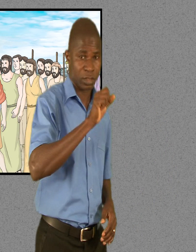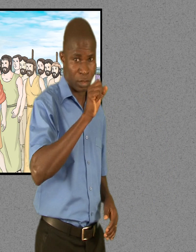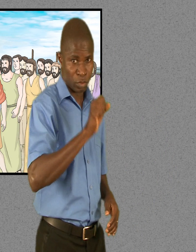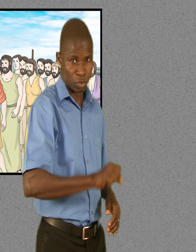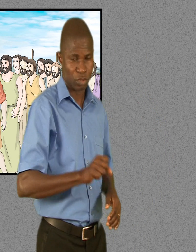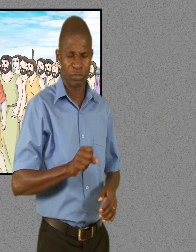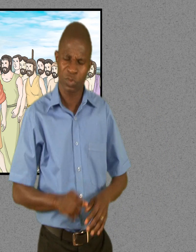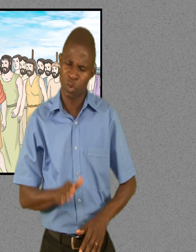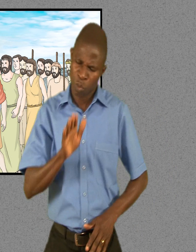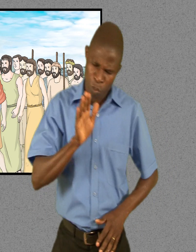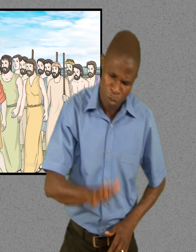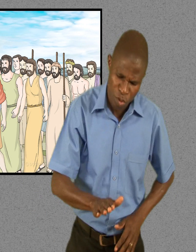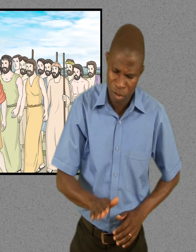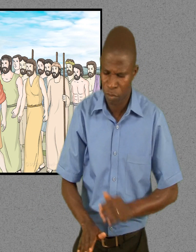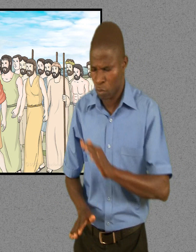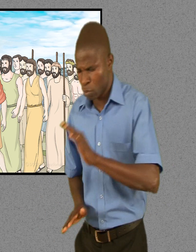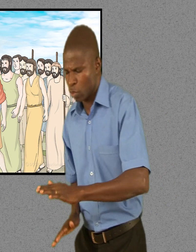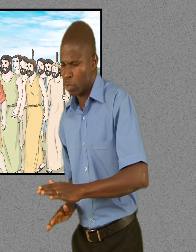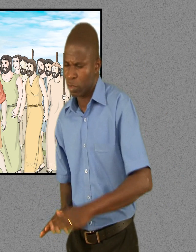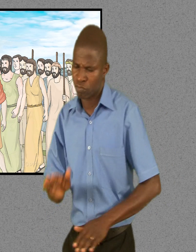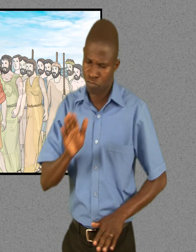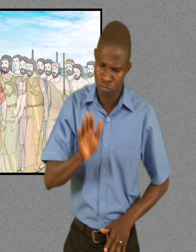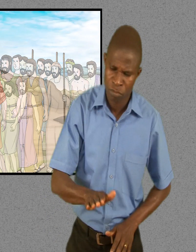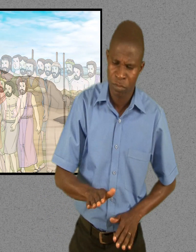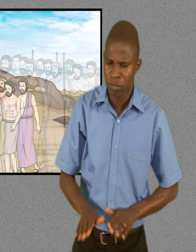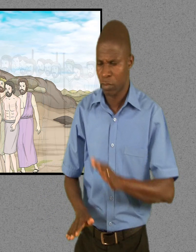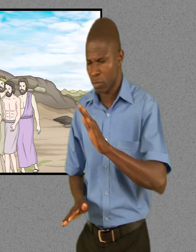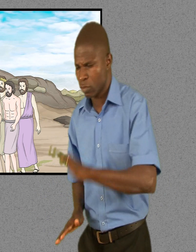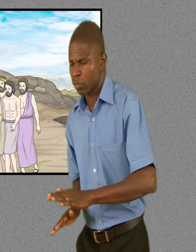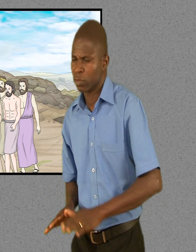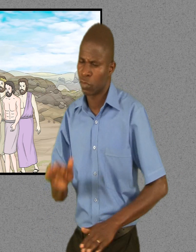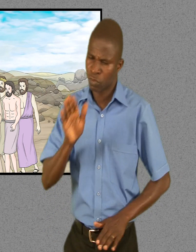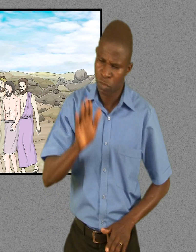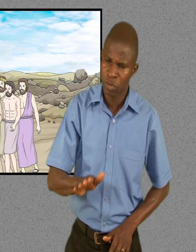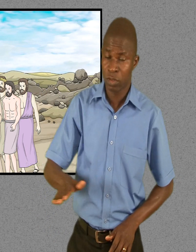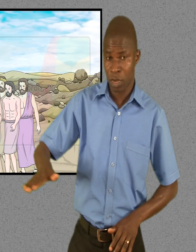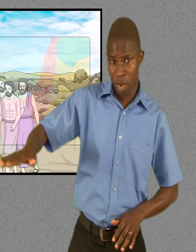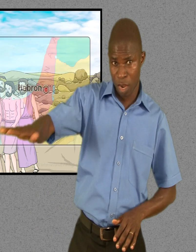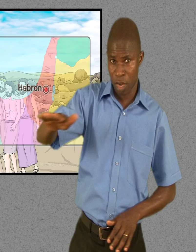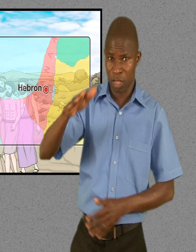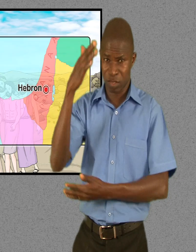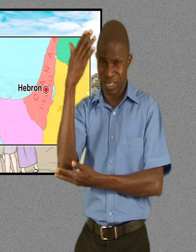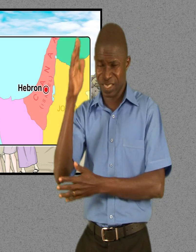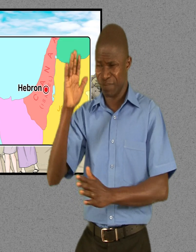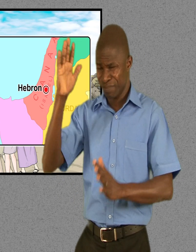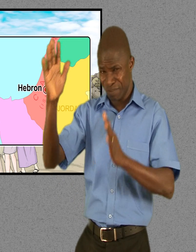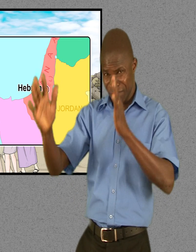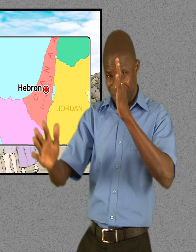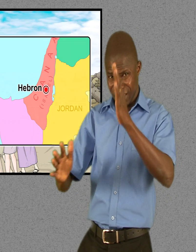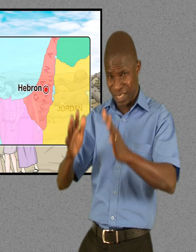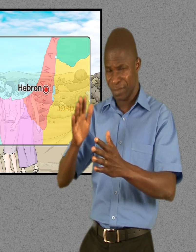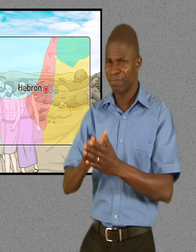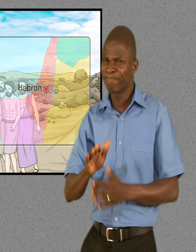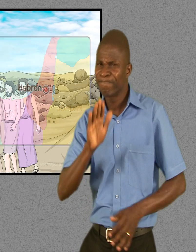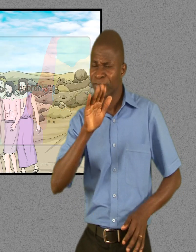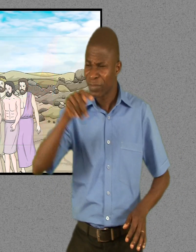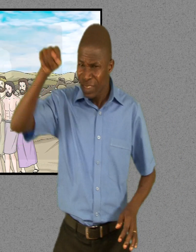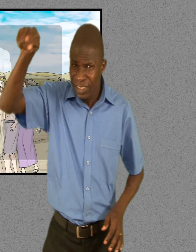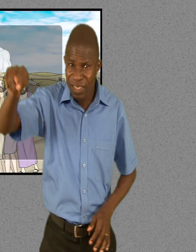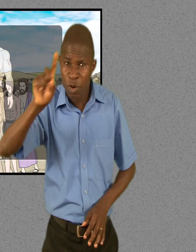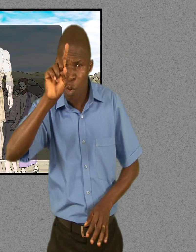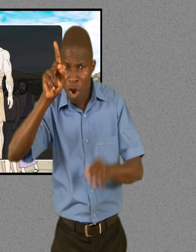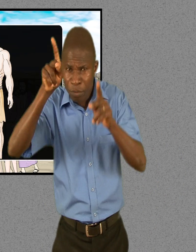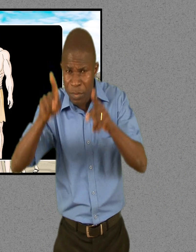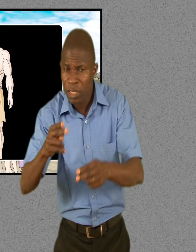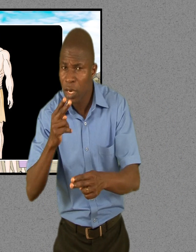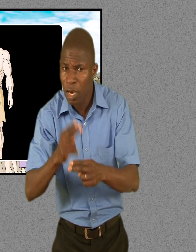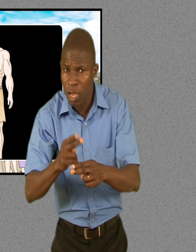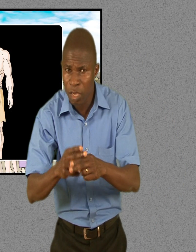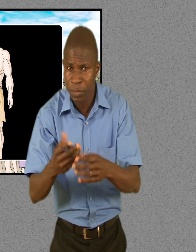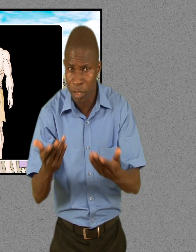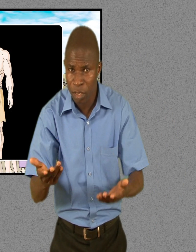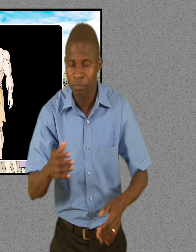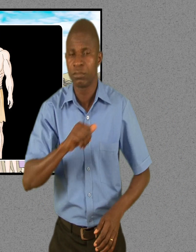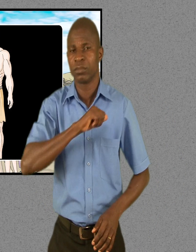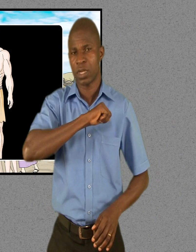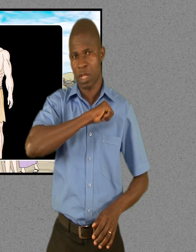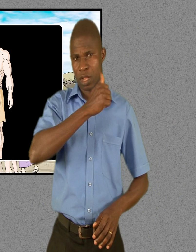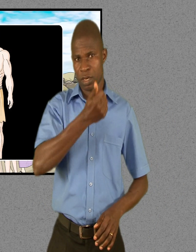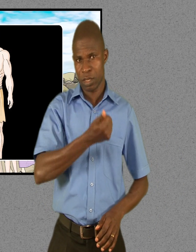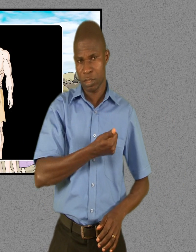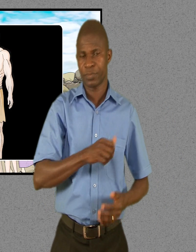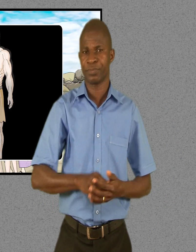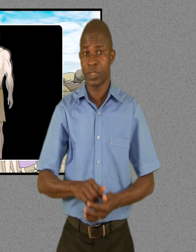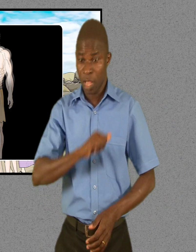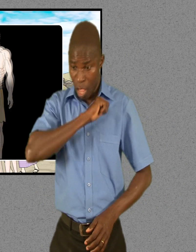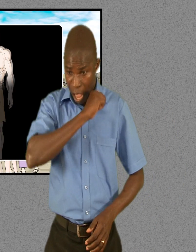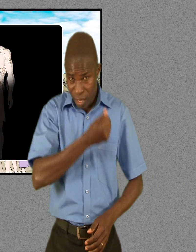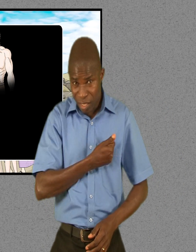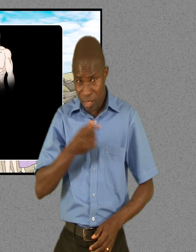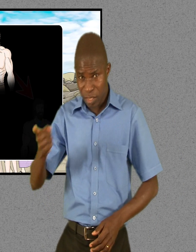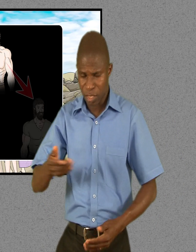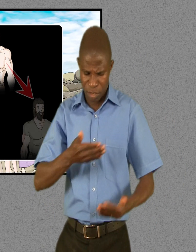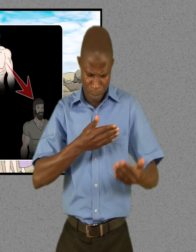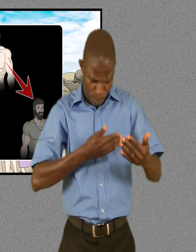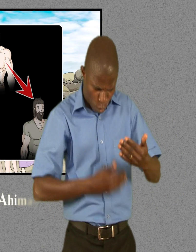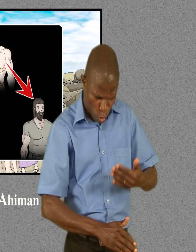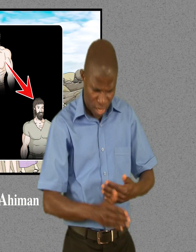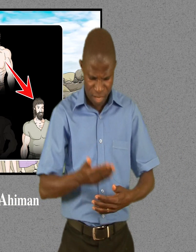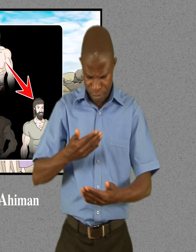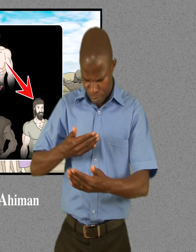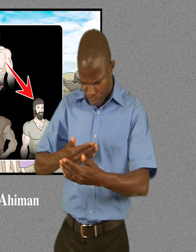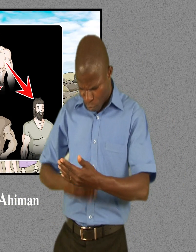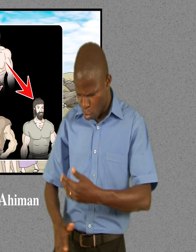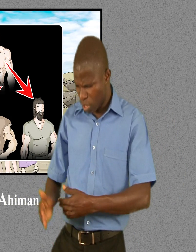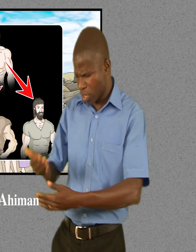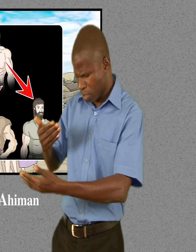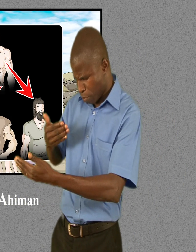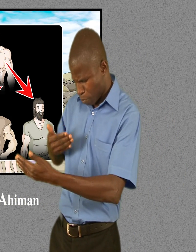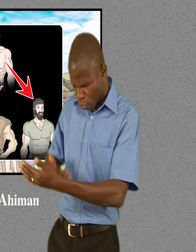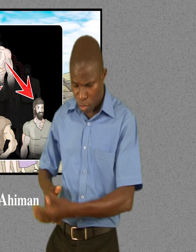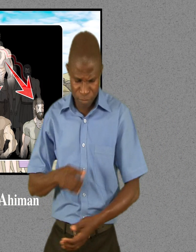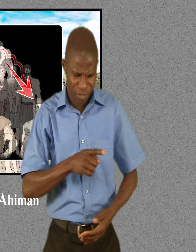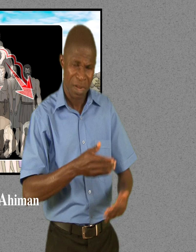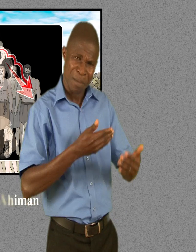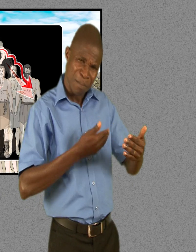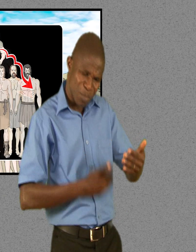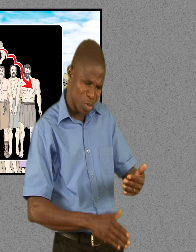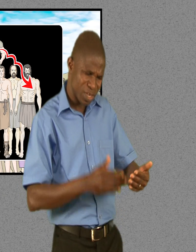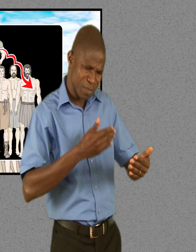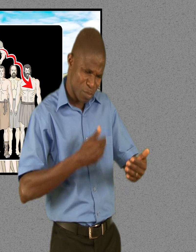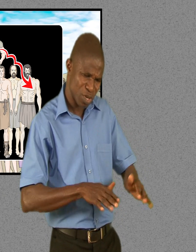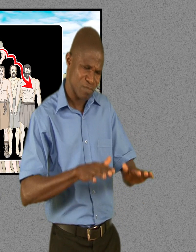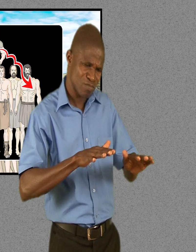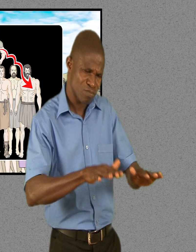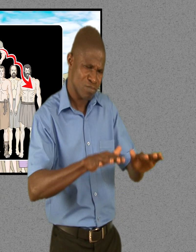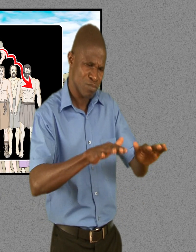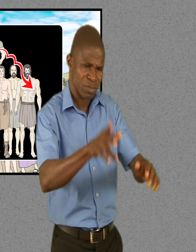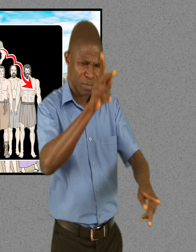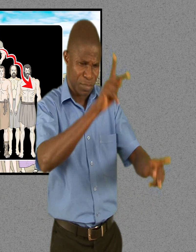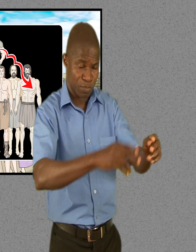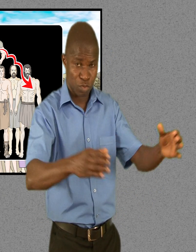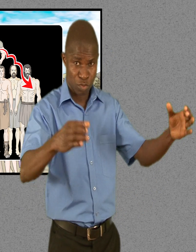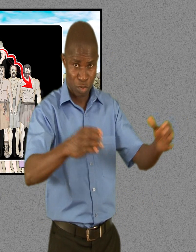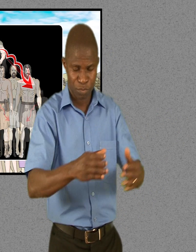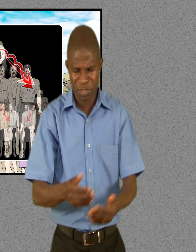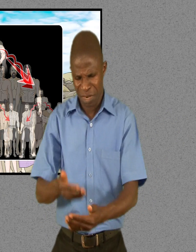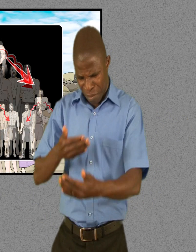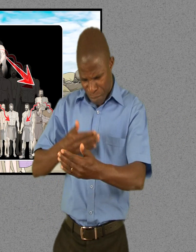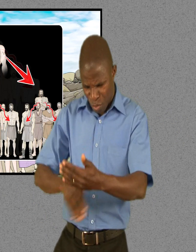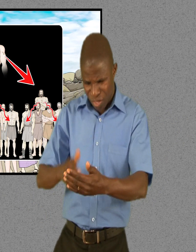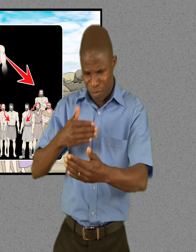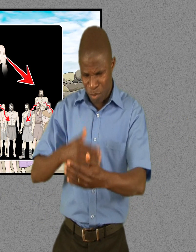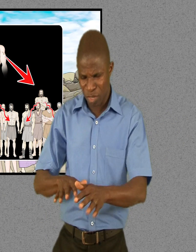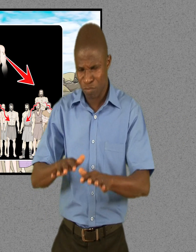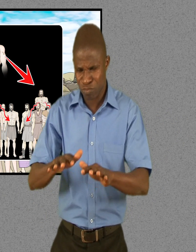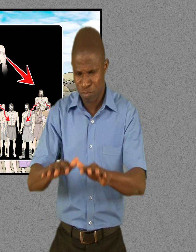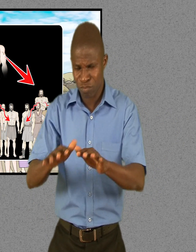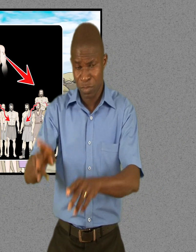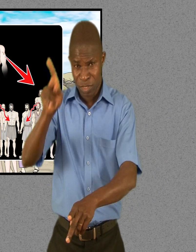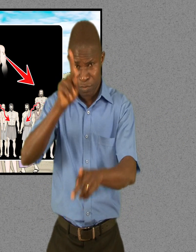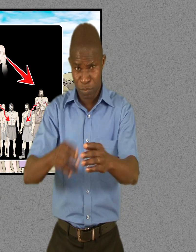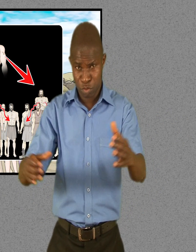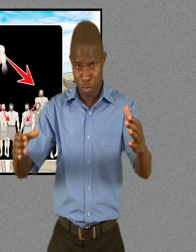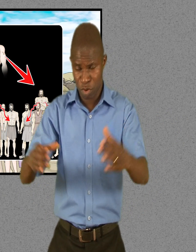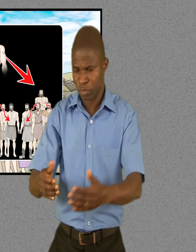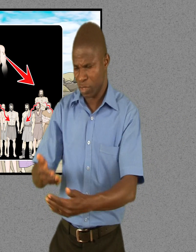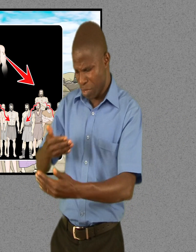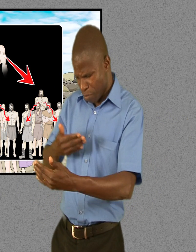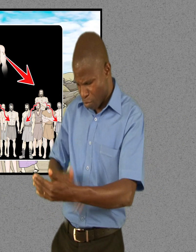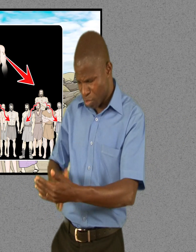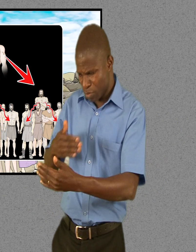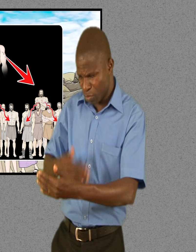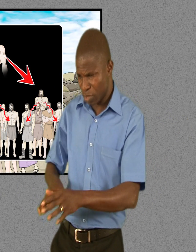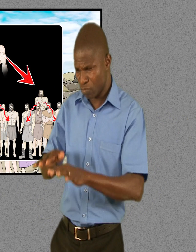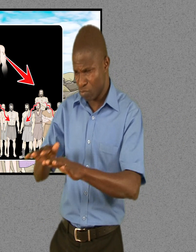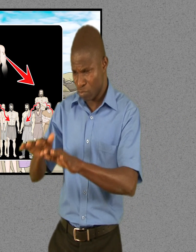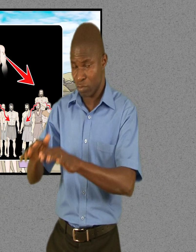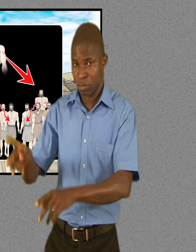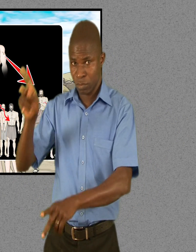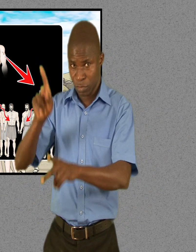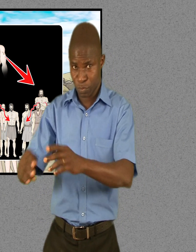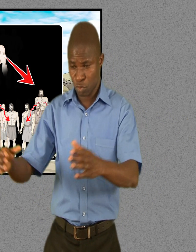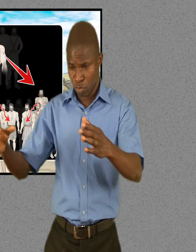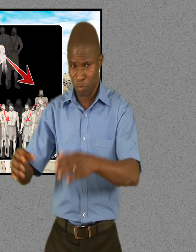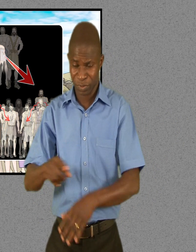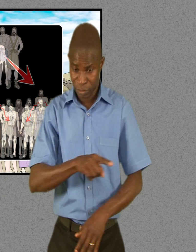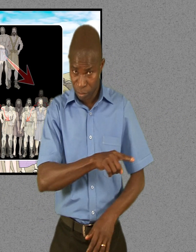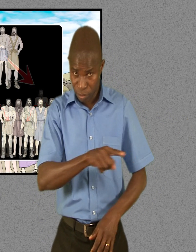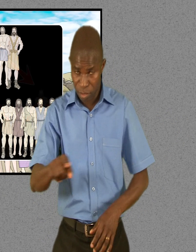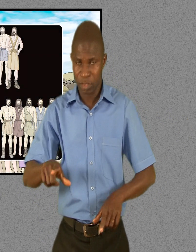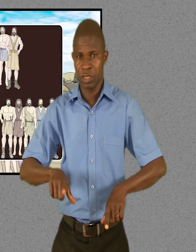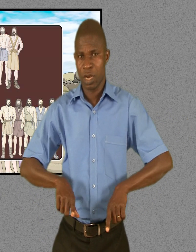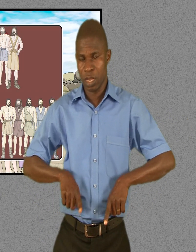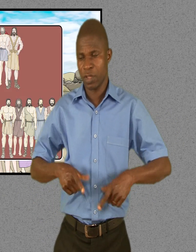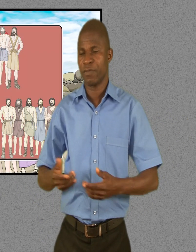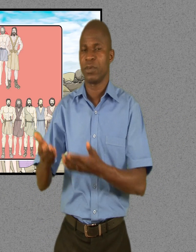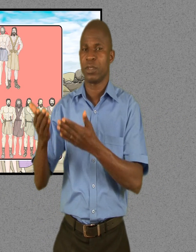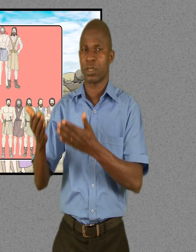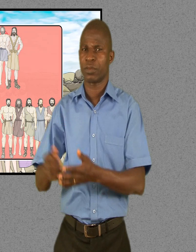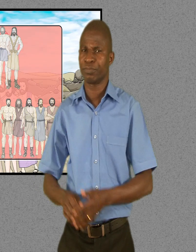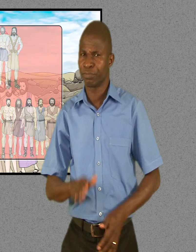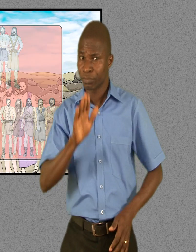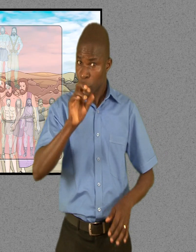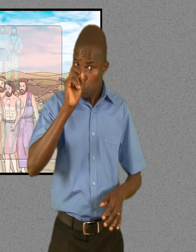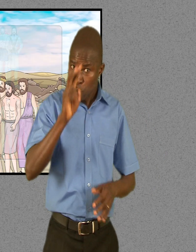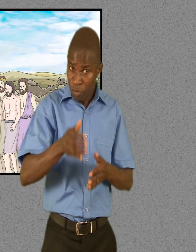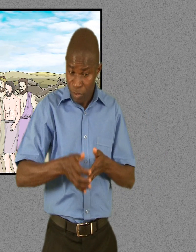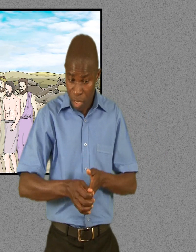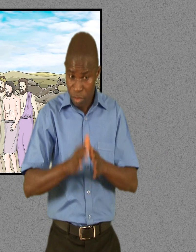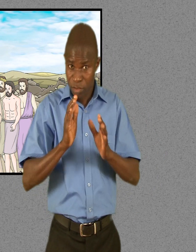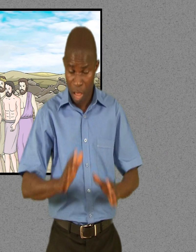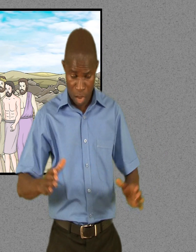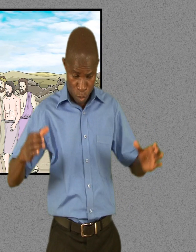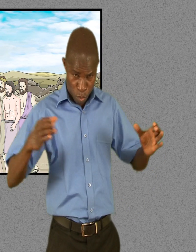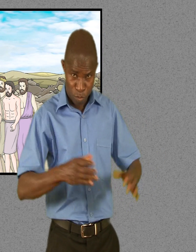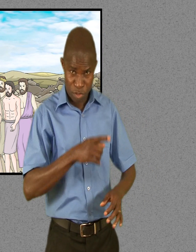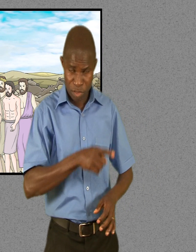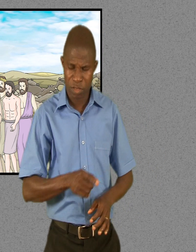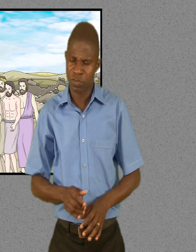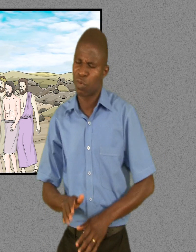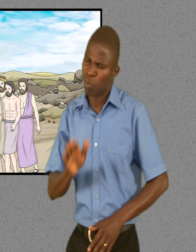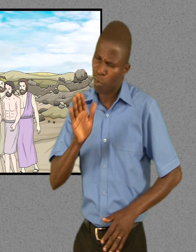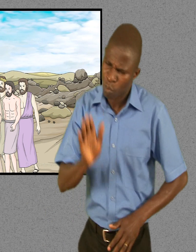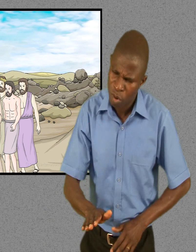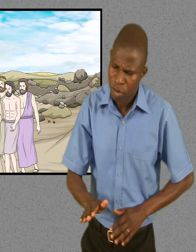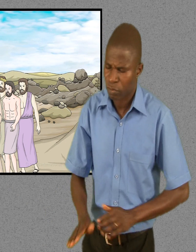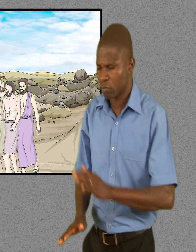They went up through the Negev and came to Hebron, where Ahiman, Sheshai, and Talmai, the descendants of Anak, dwelled.